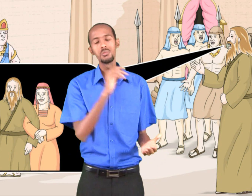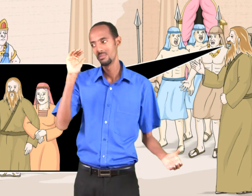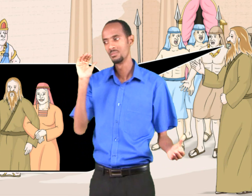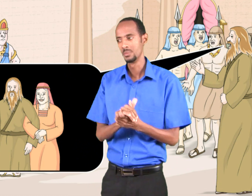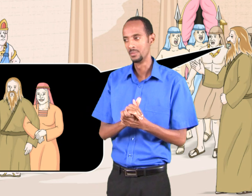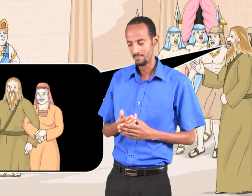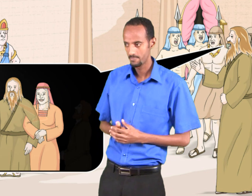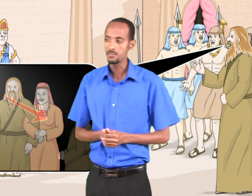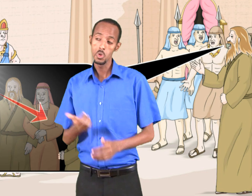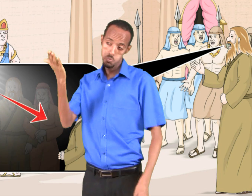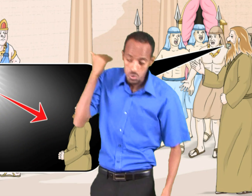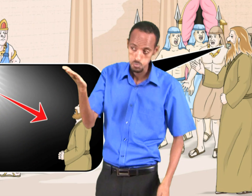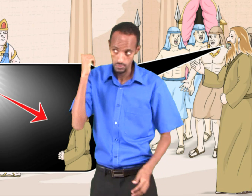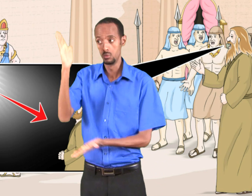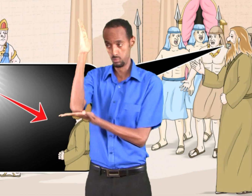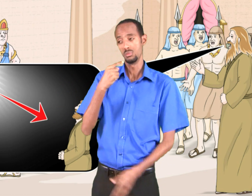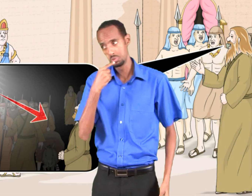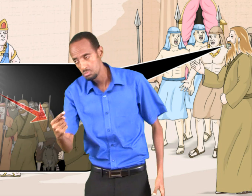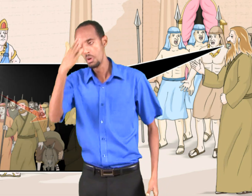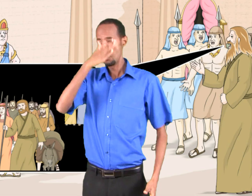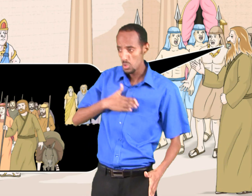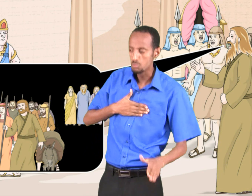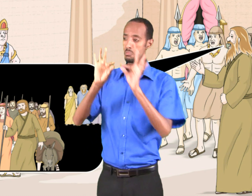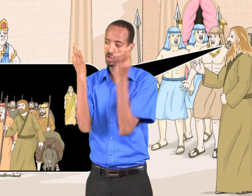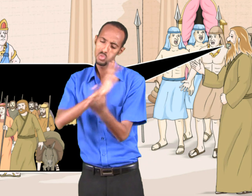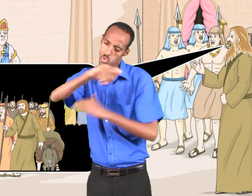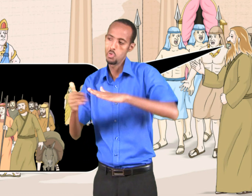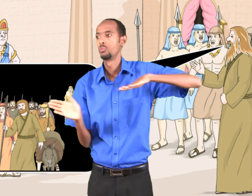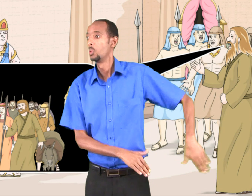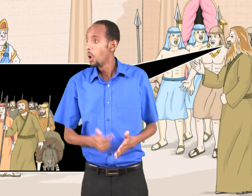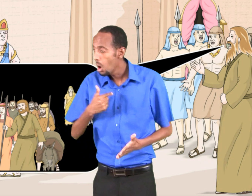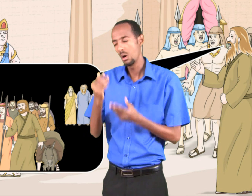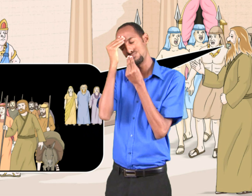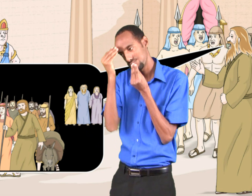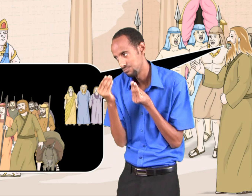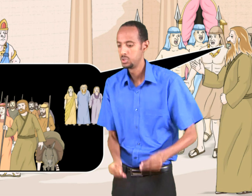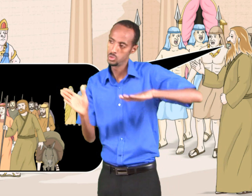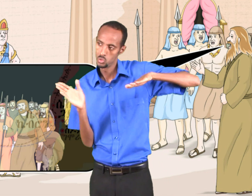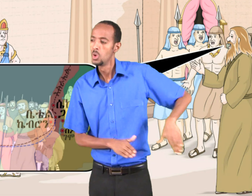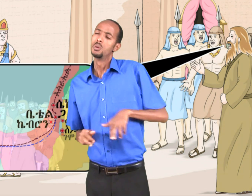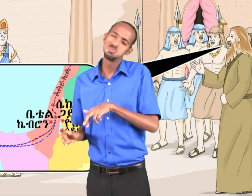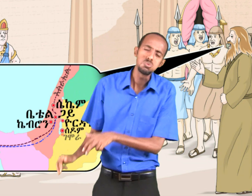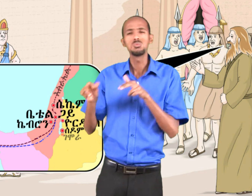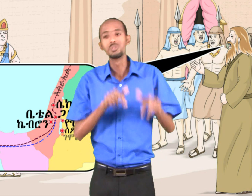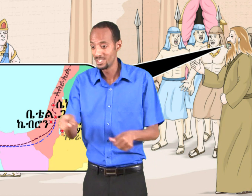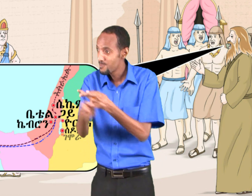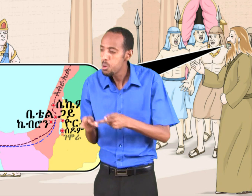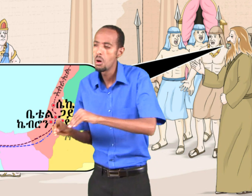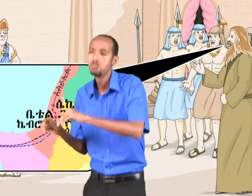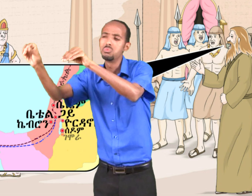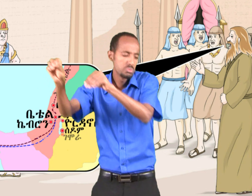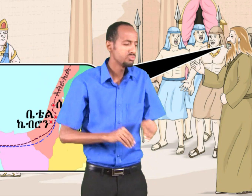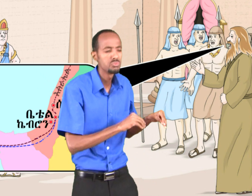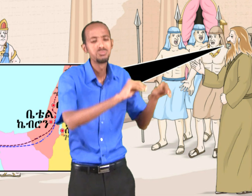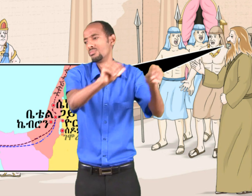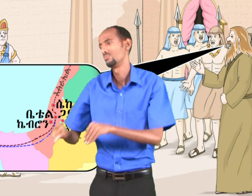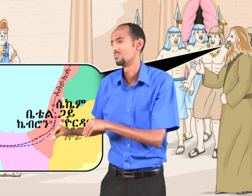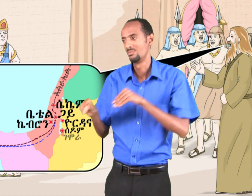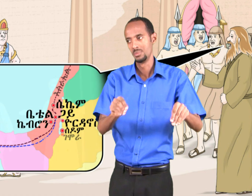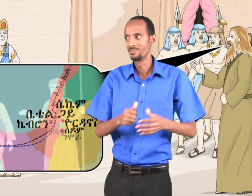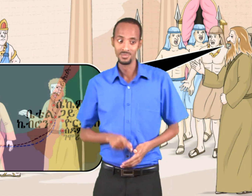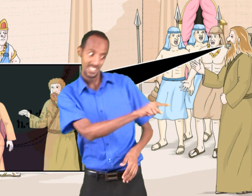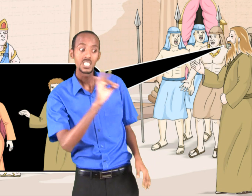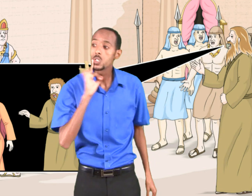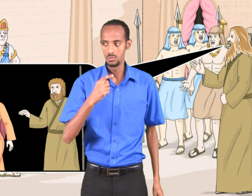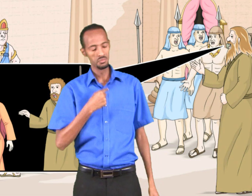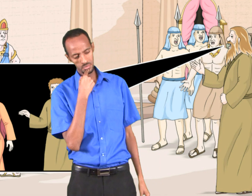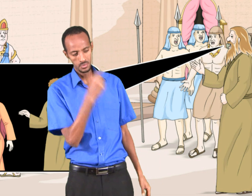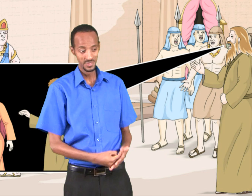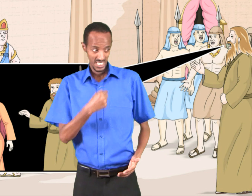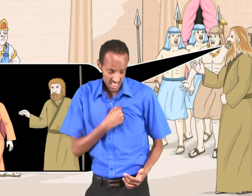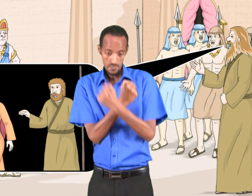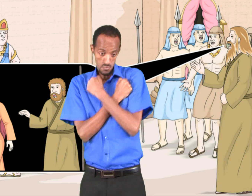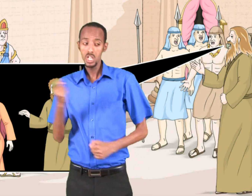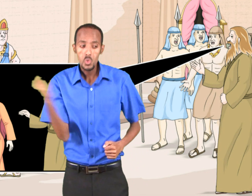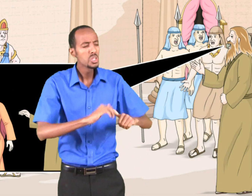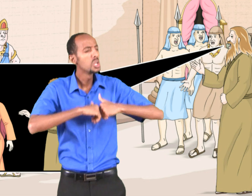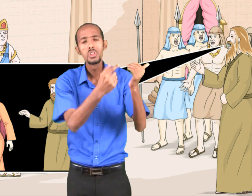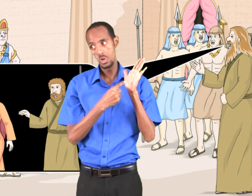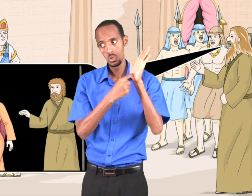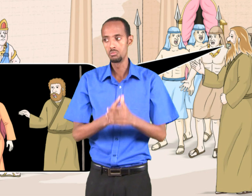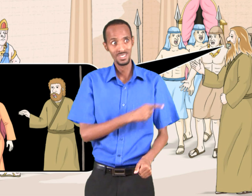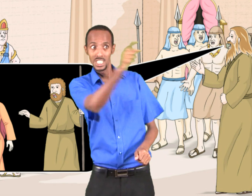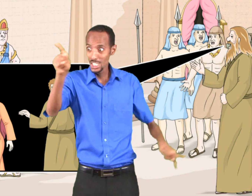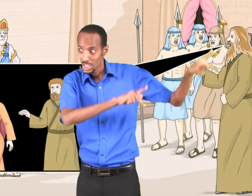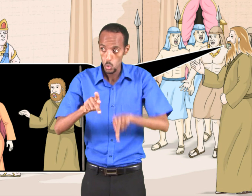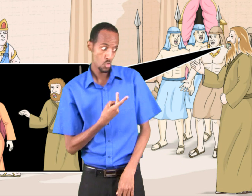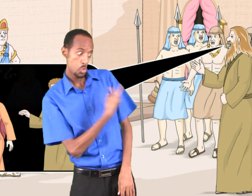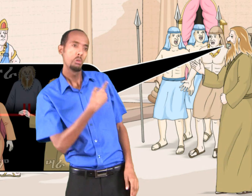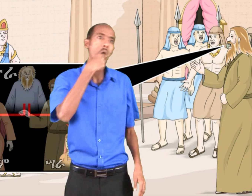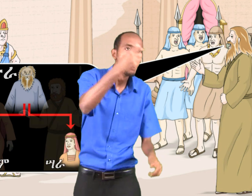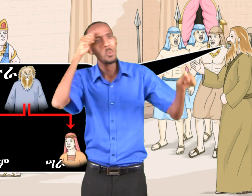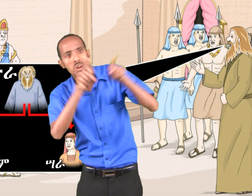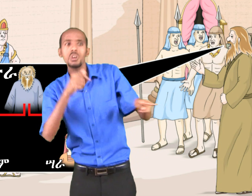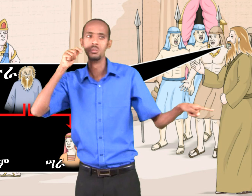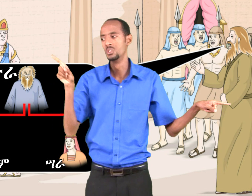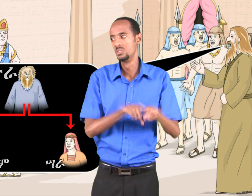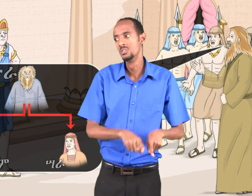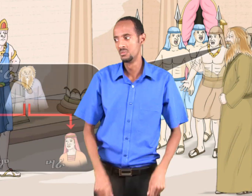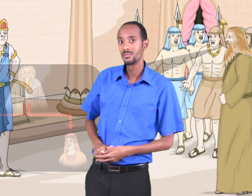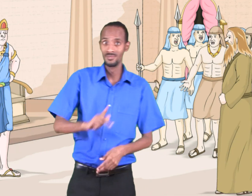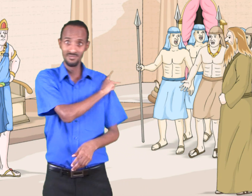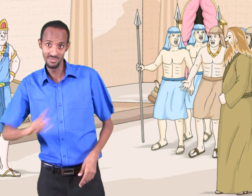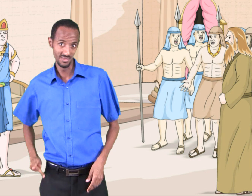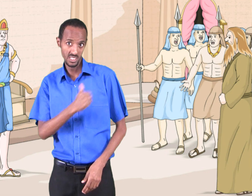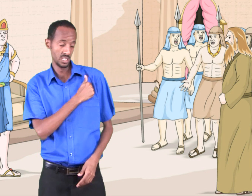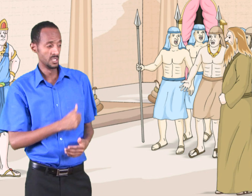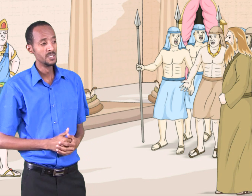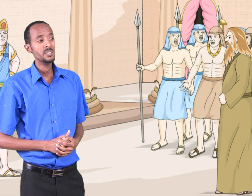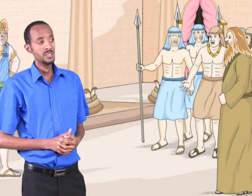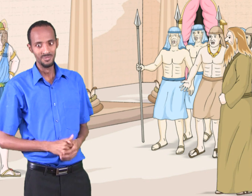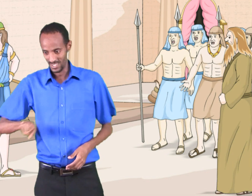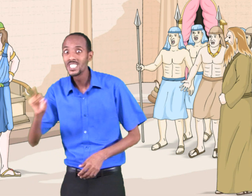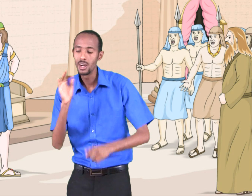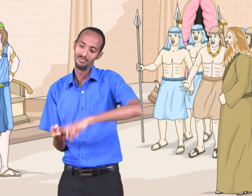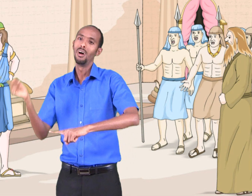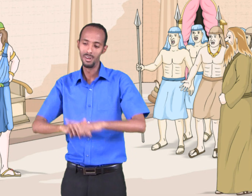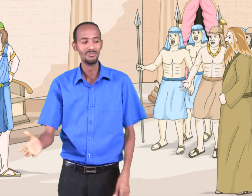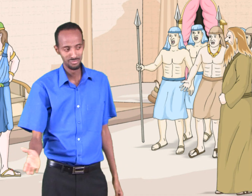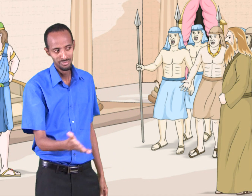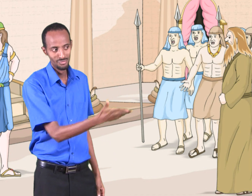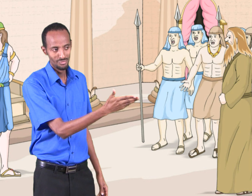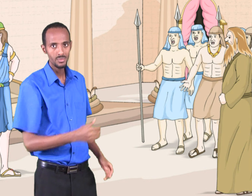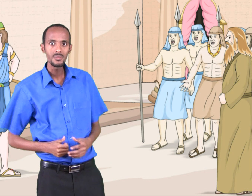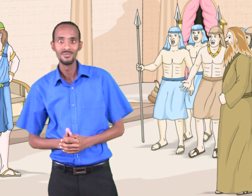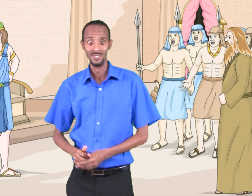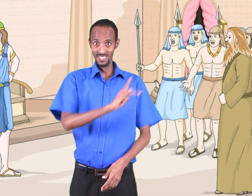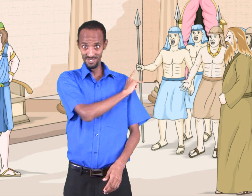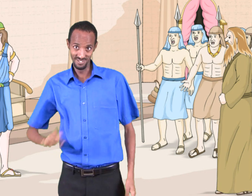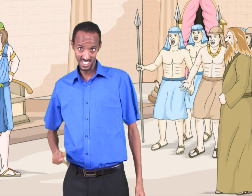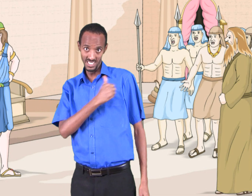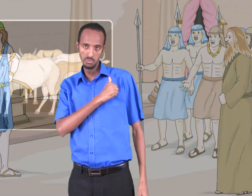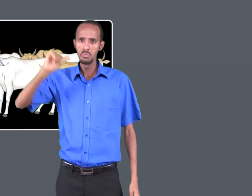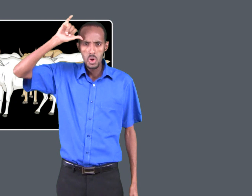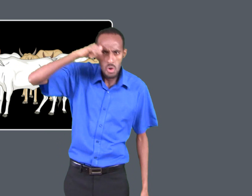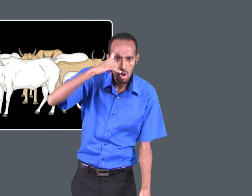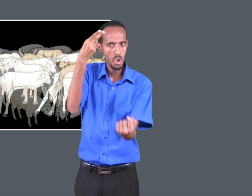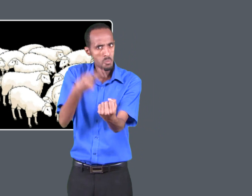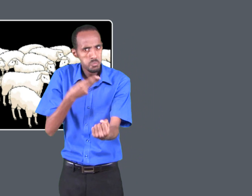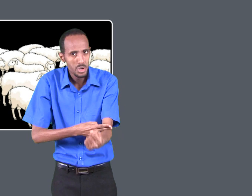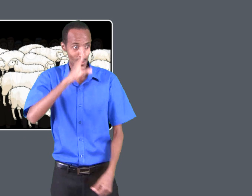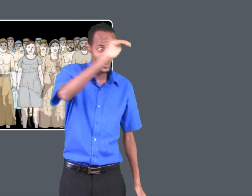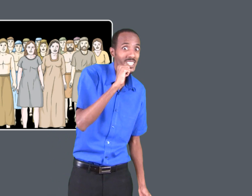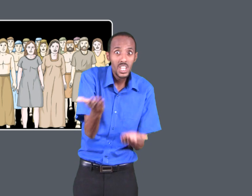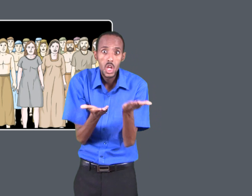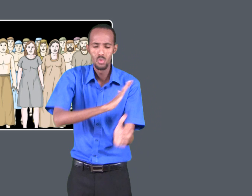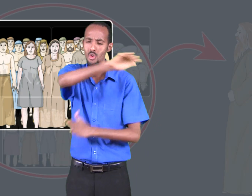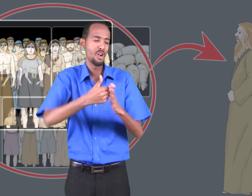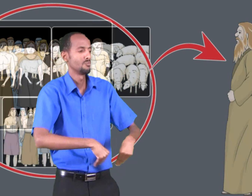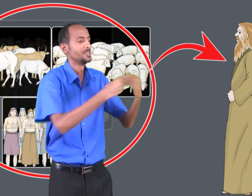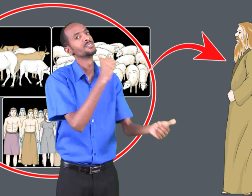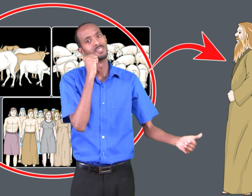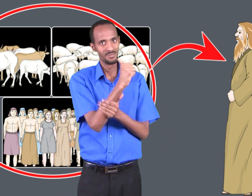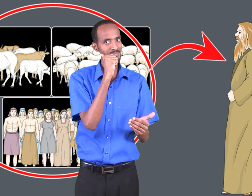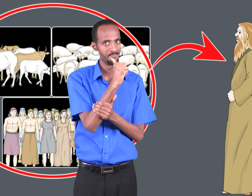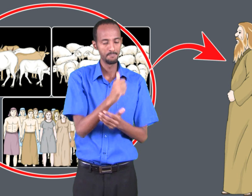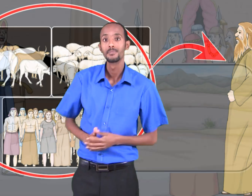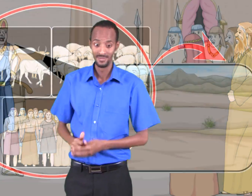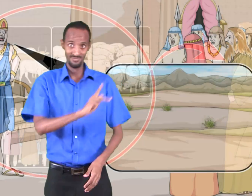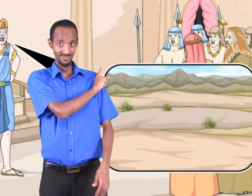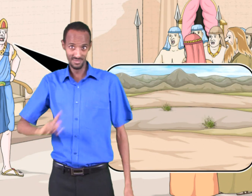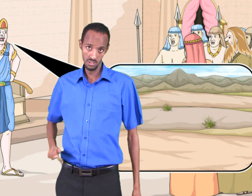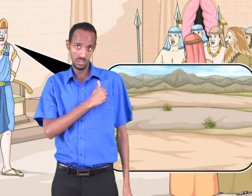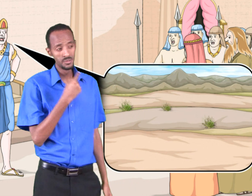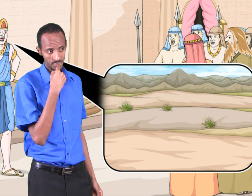So when God had me journey from my father’s house, I said to Sarah, ‘This is how you can show your loyalty to me: Wherever we go, say of me, “He is my brother.”’” So Abimelech brought sheep and cattle, menservants and maidservants, and he gave them to Abraham and restored his wife Sarah to him.